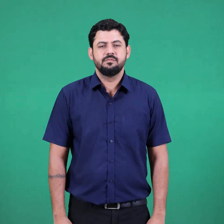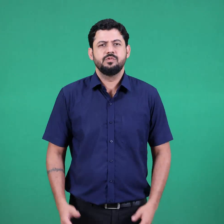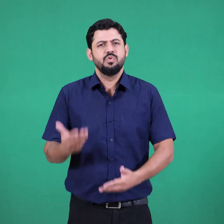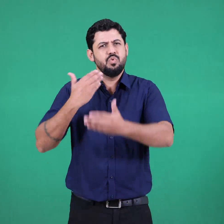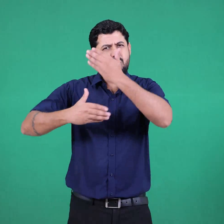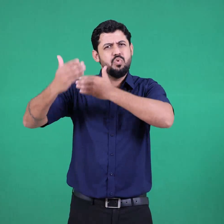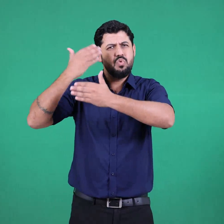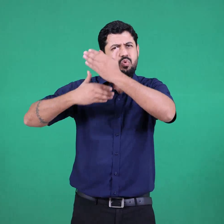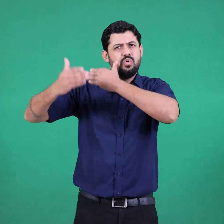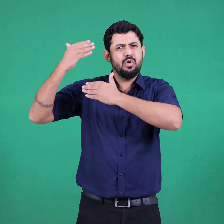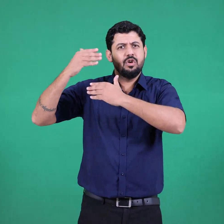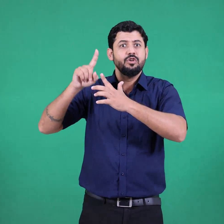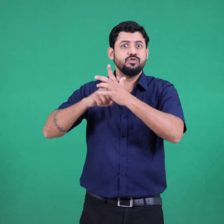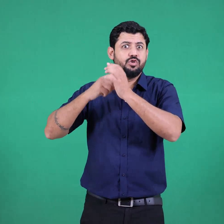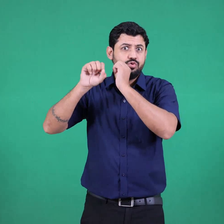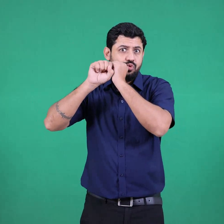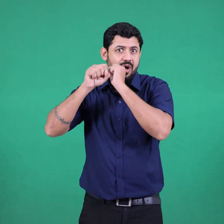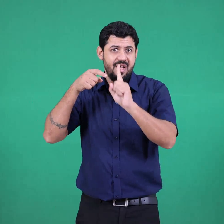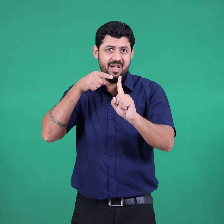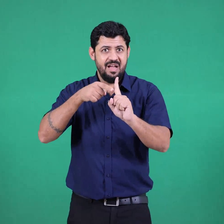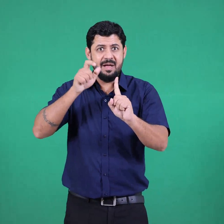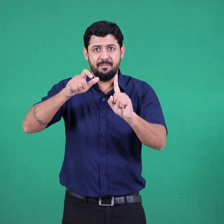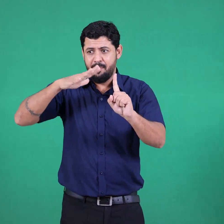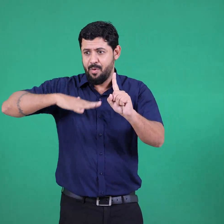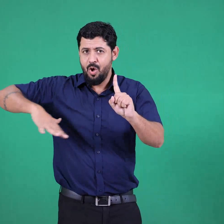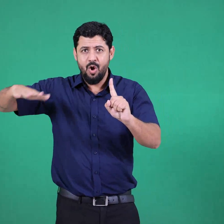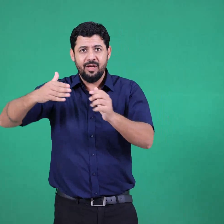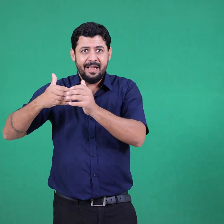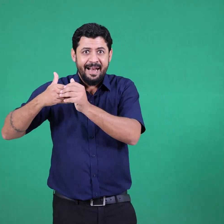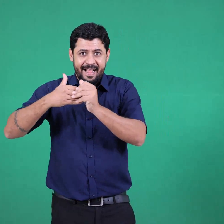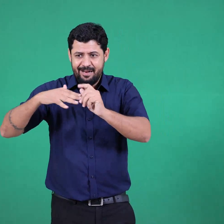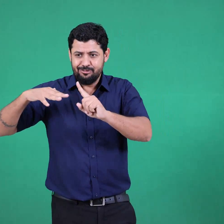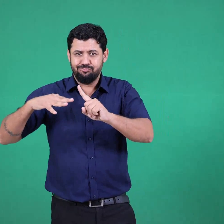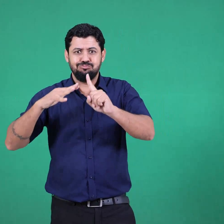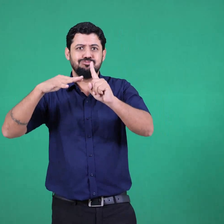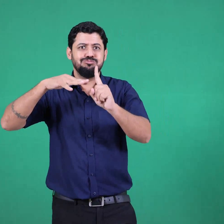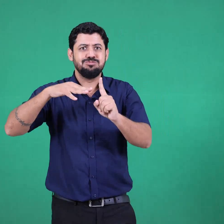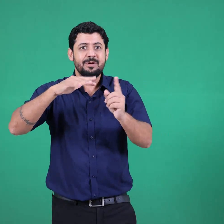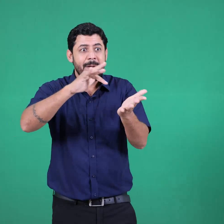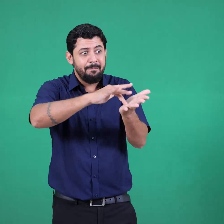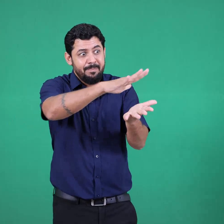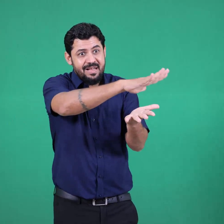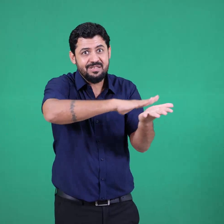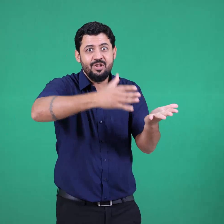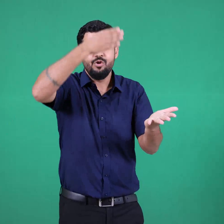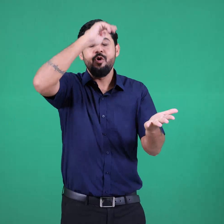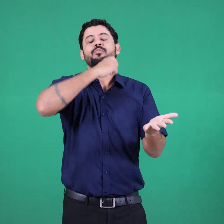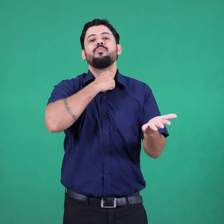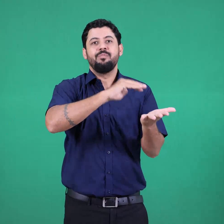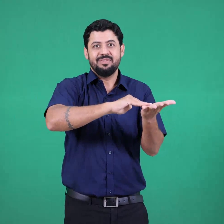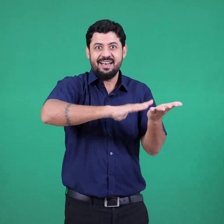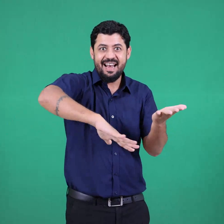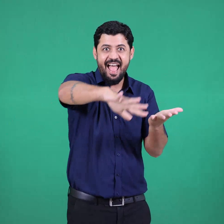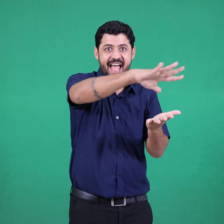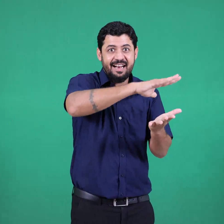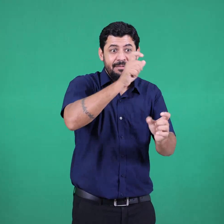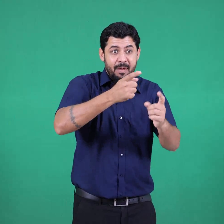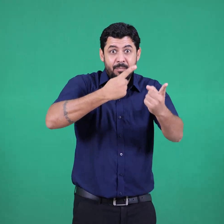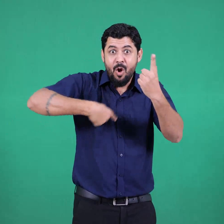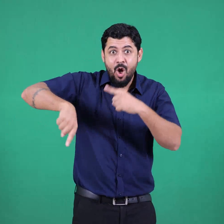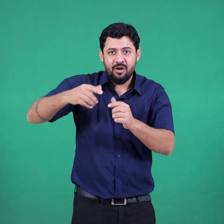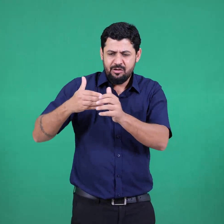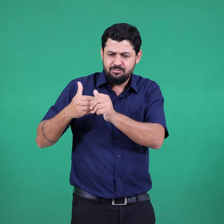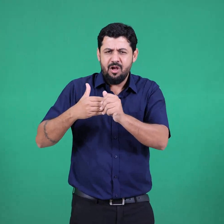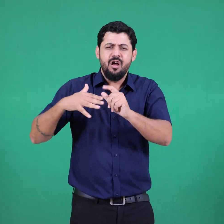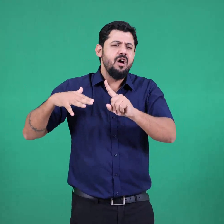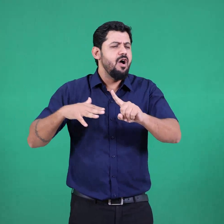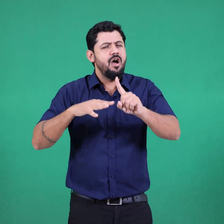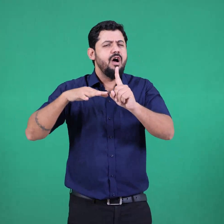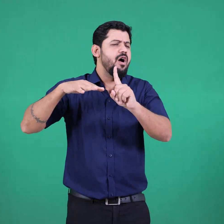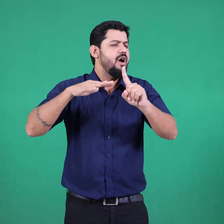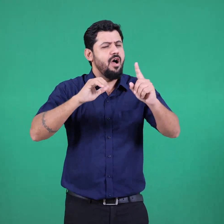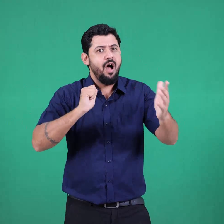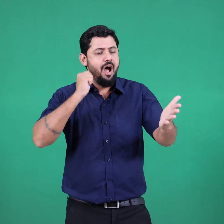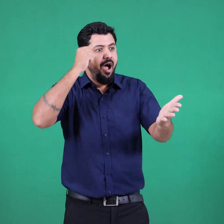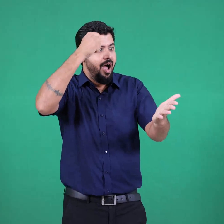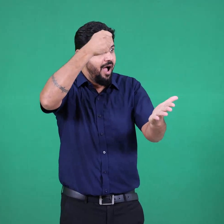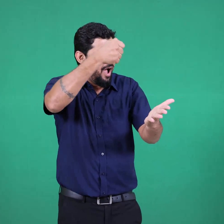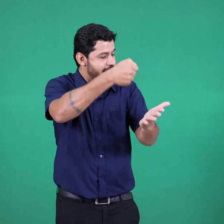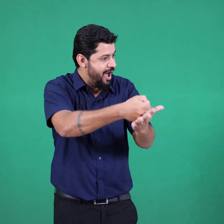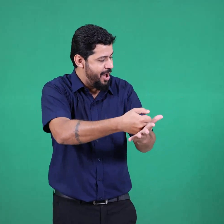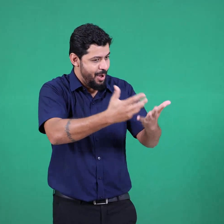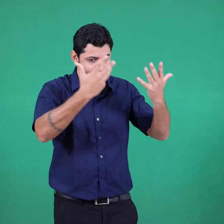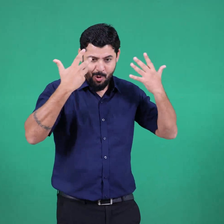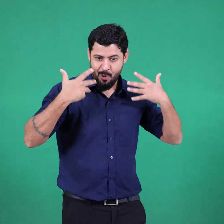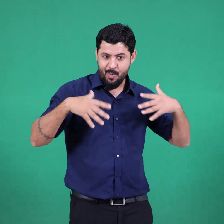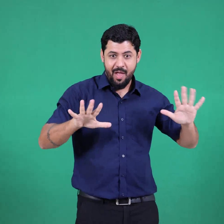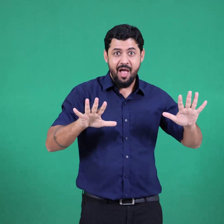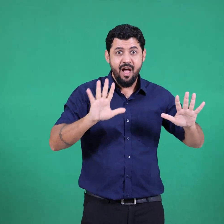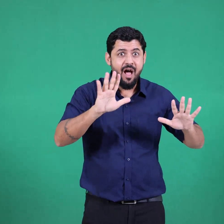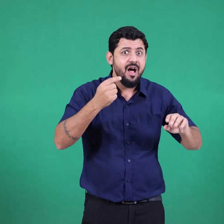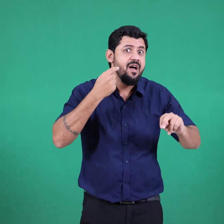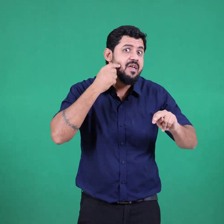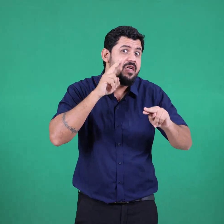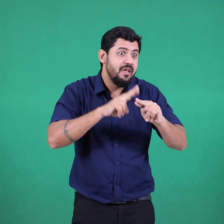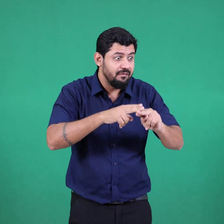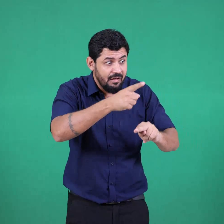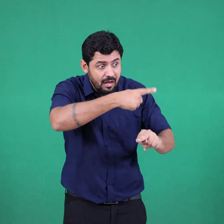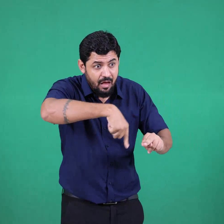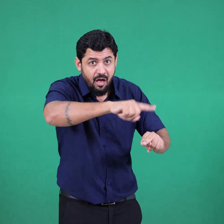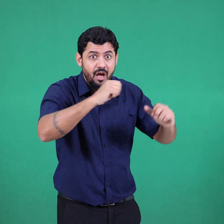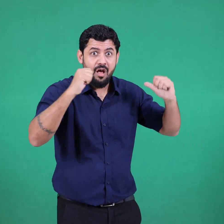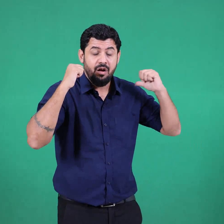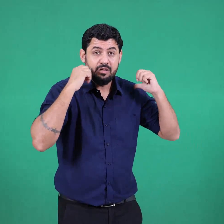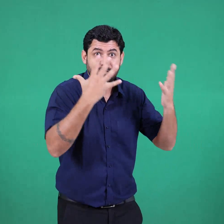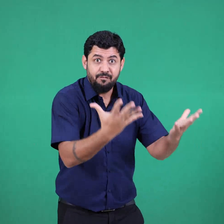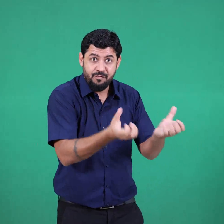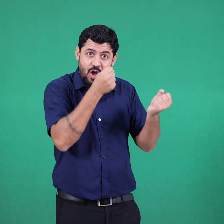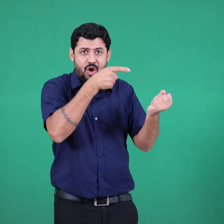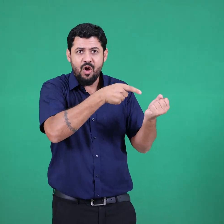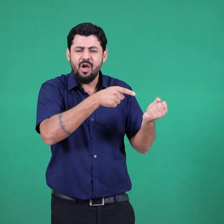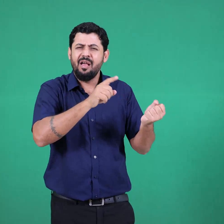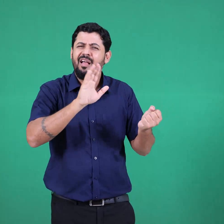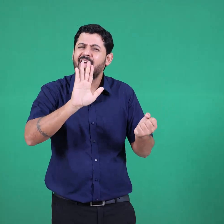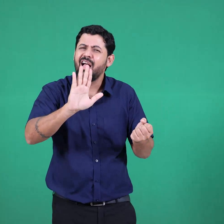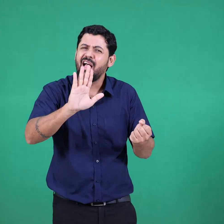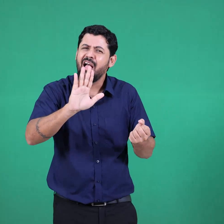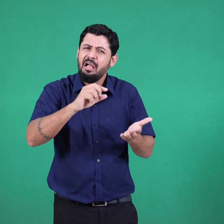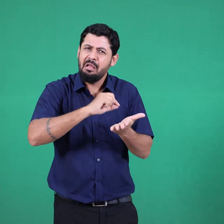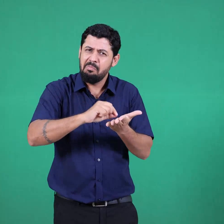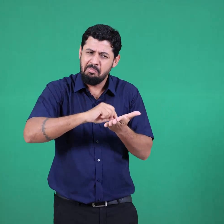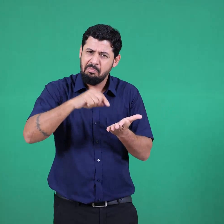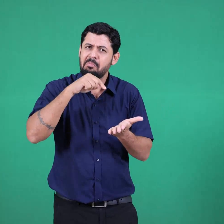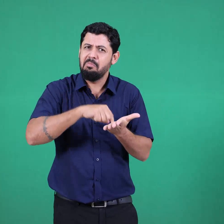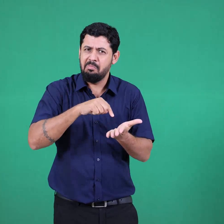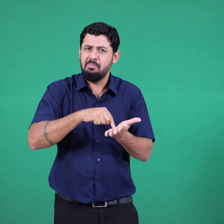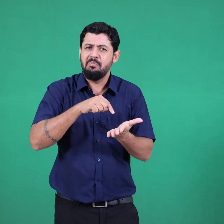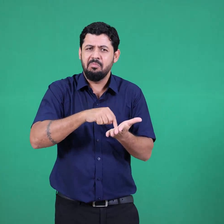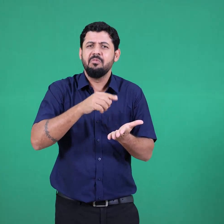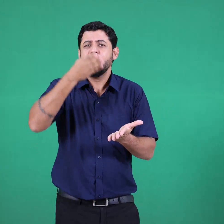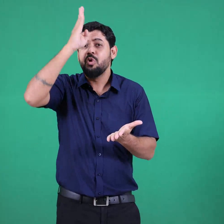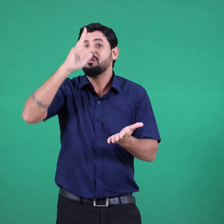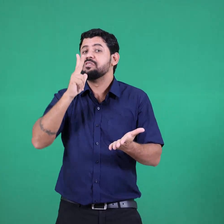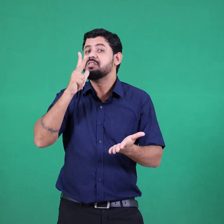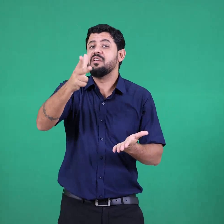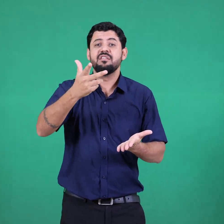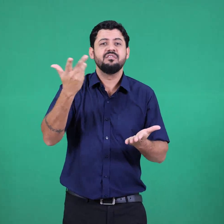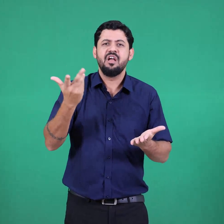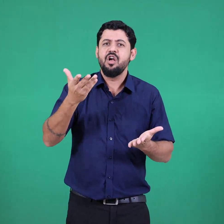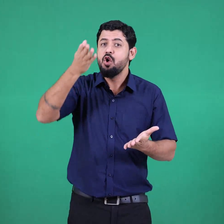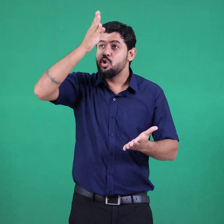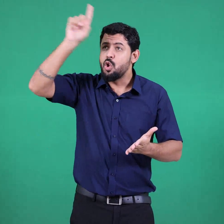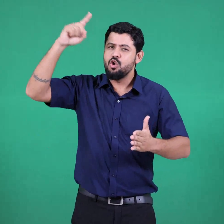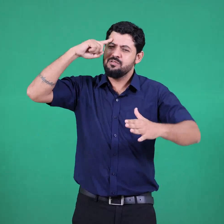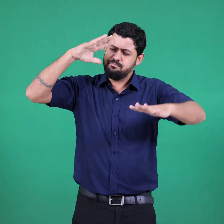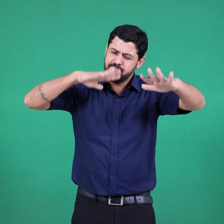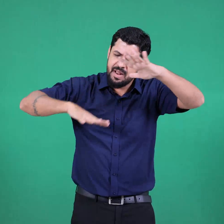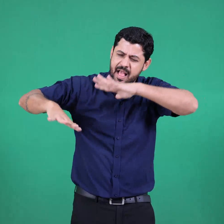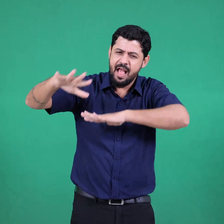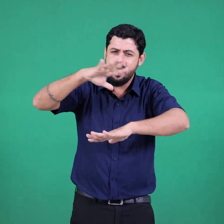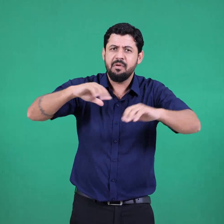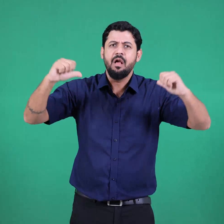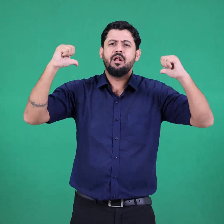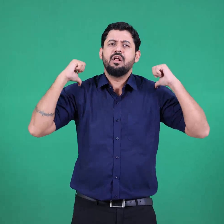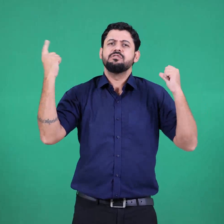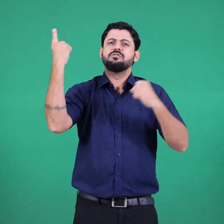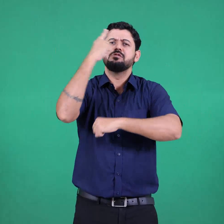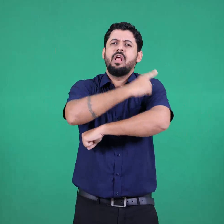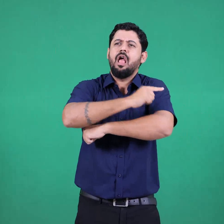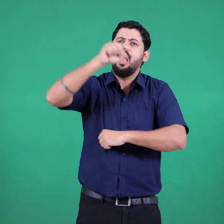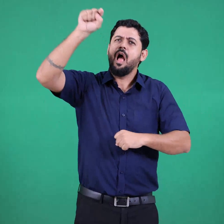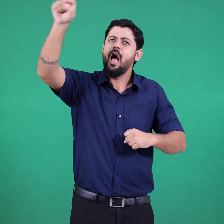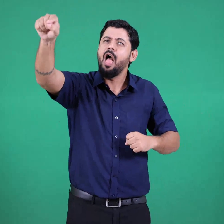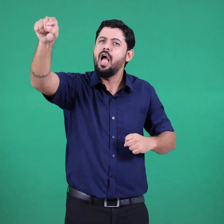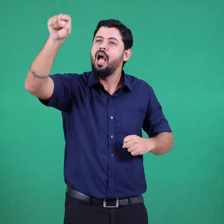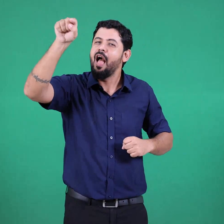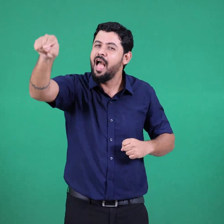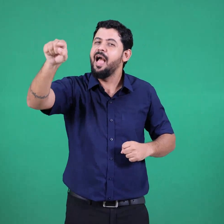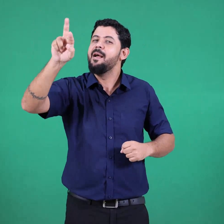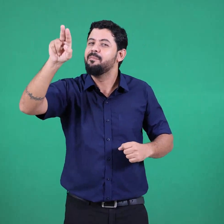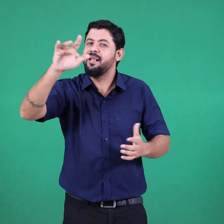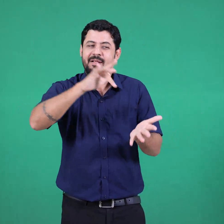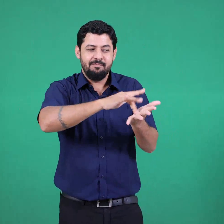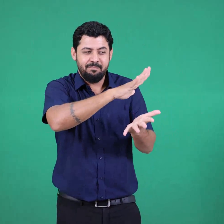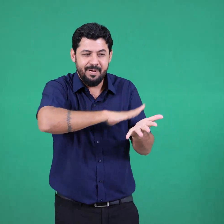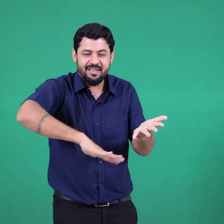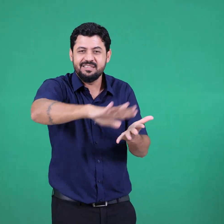For if Joshua had given them rest, God would not have spoken later about another day.